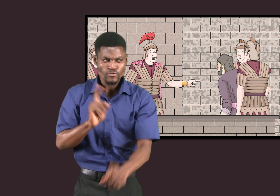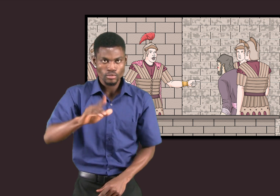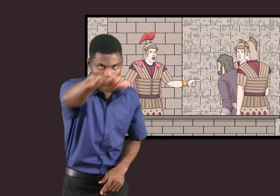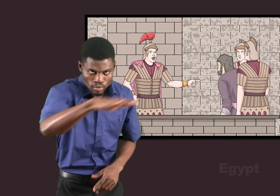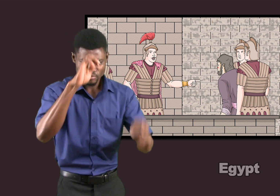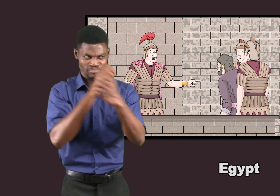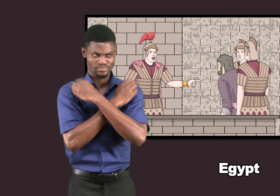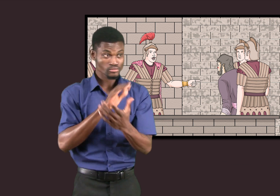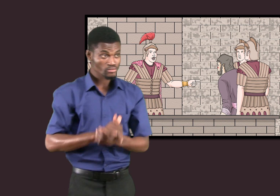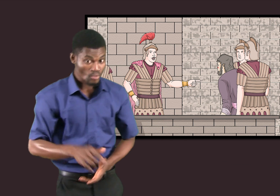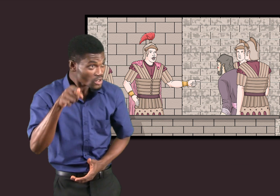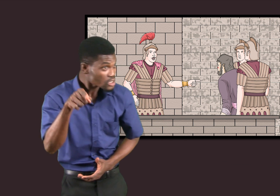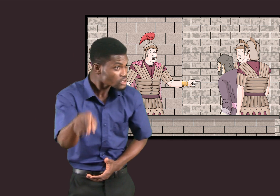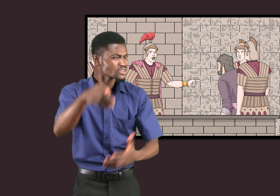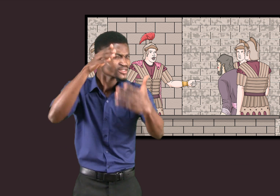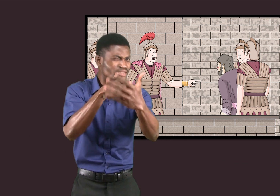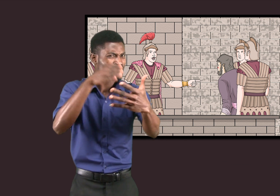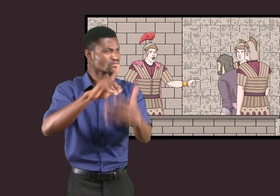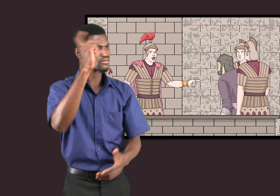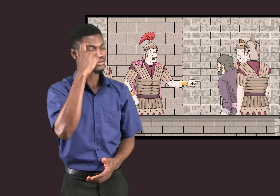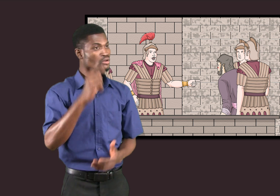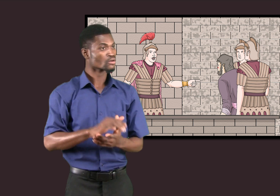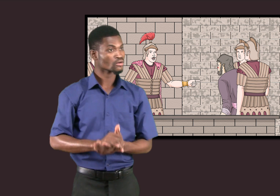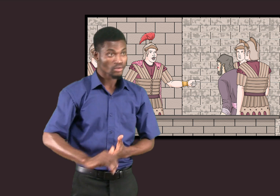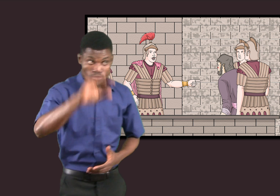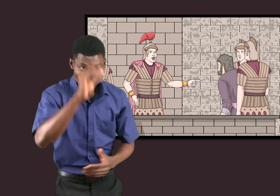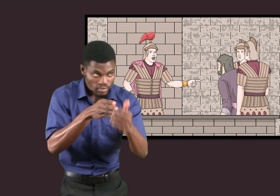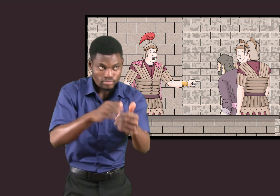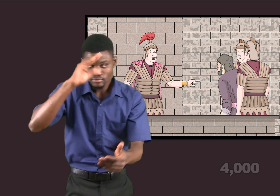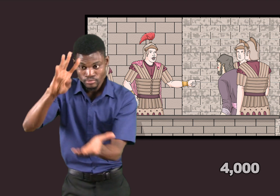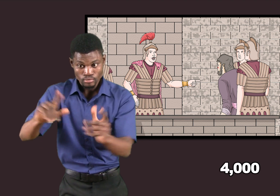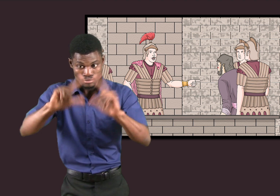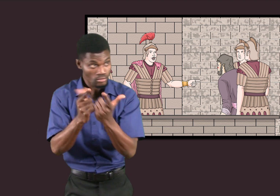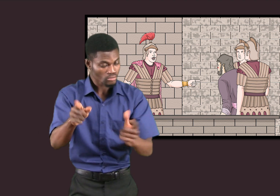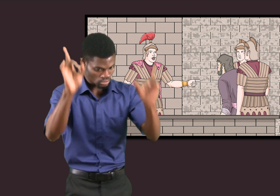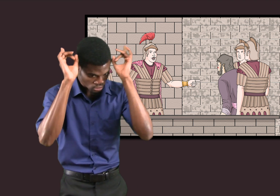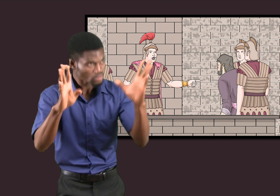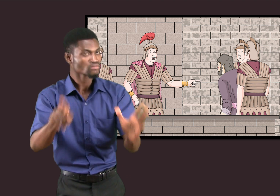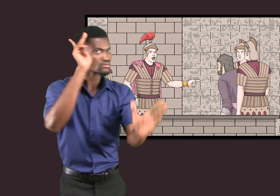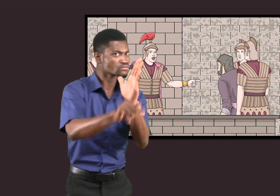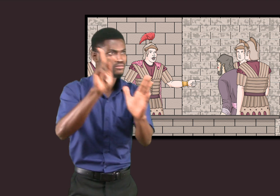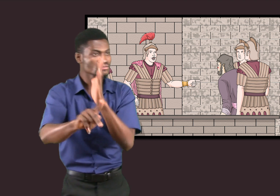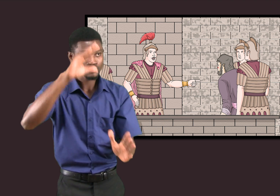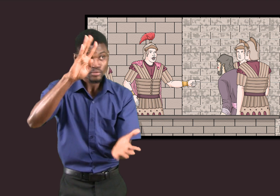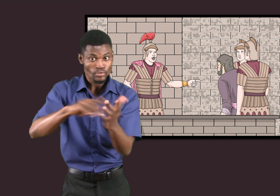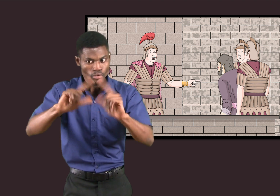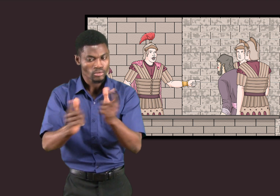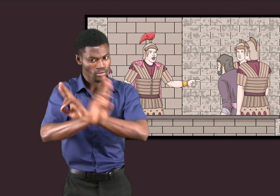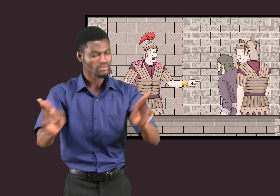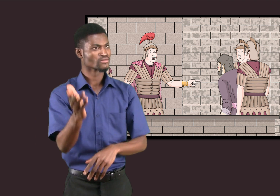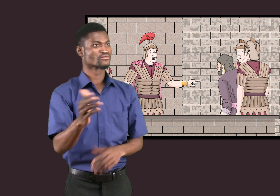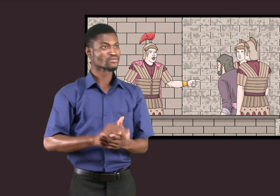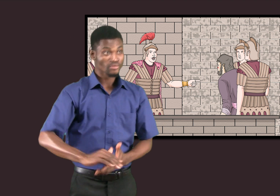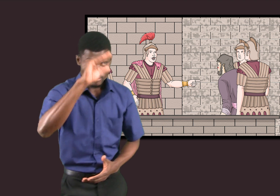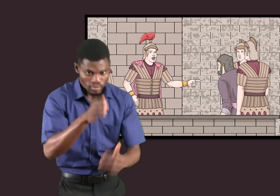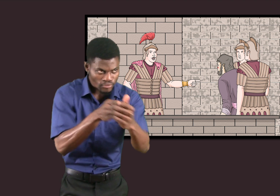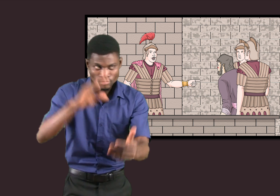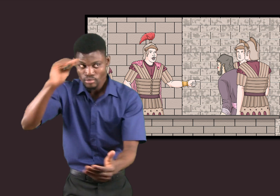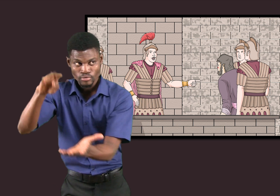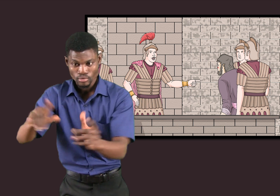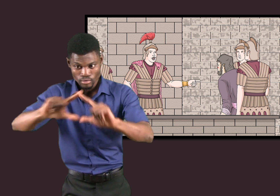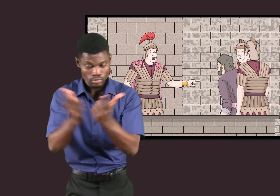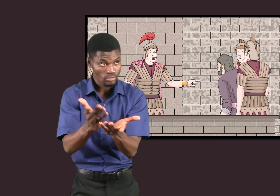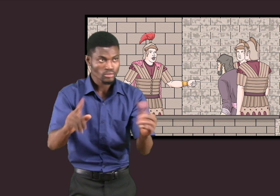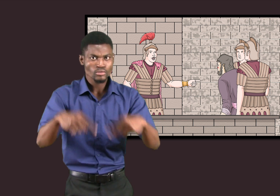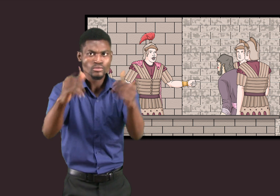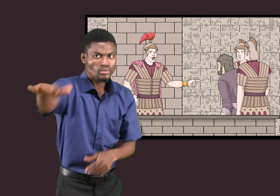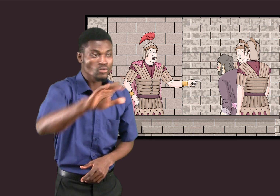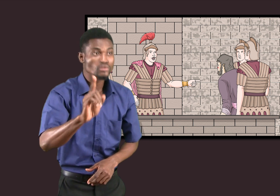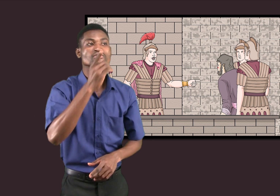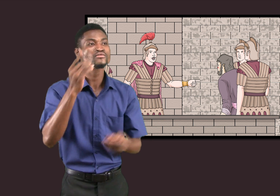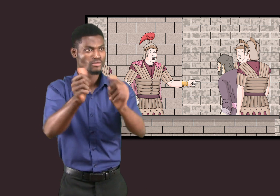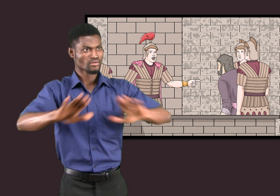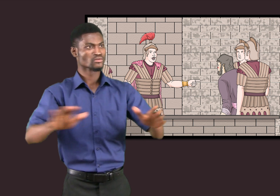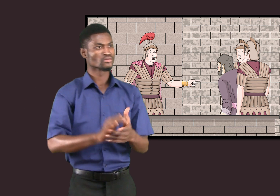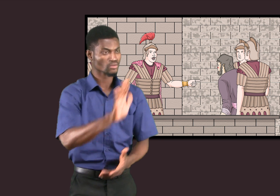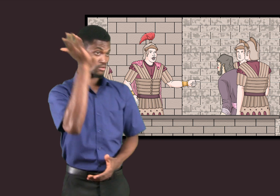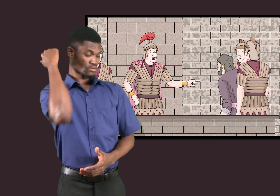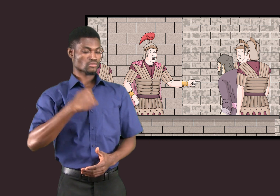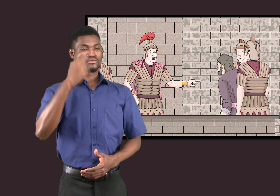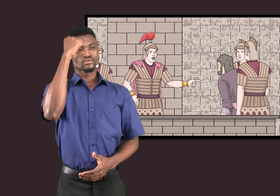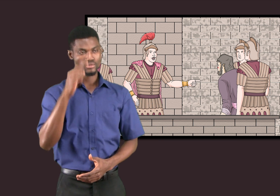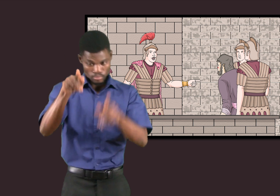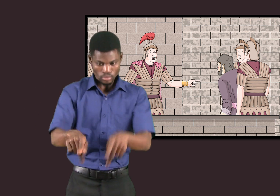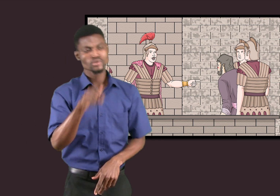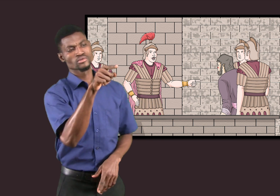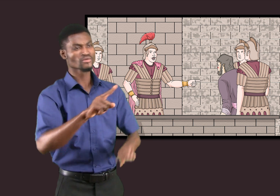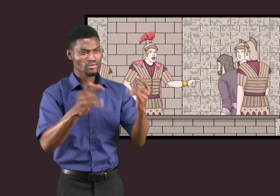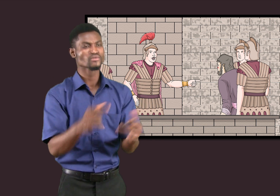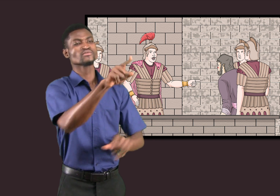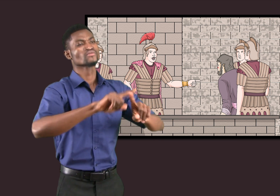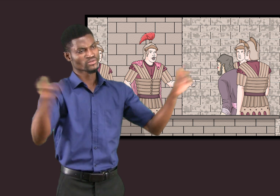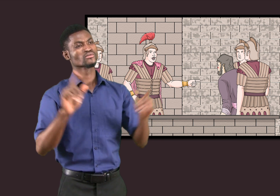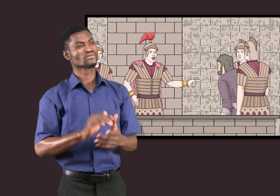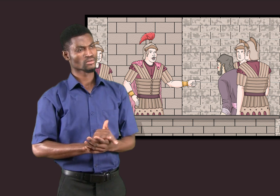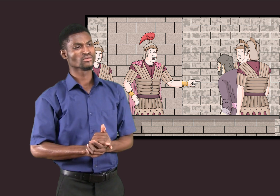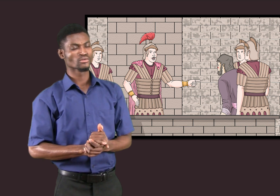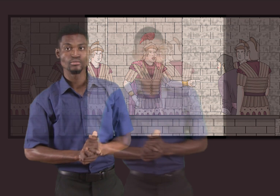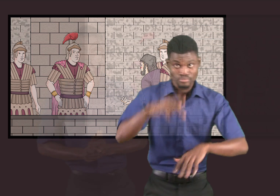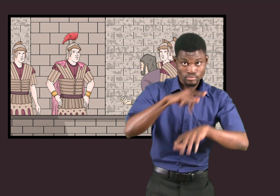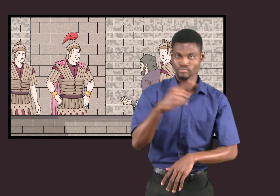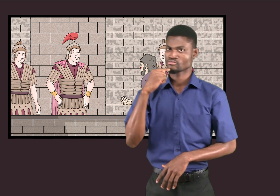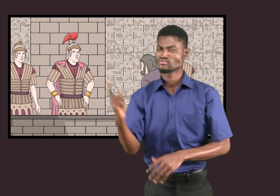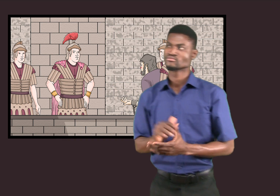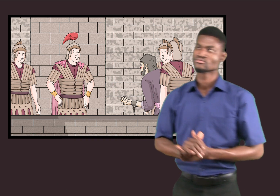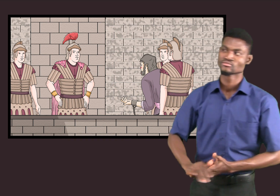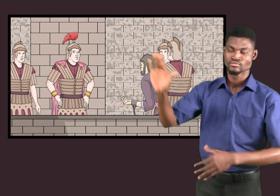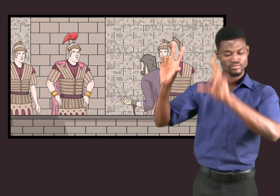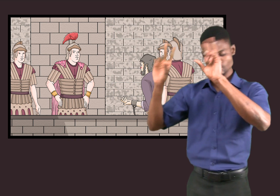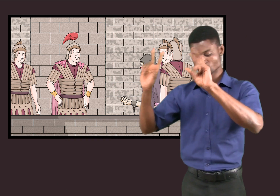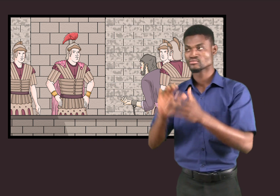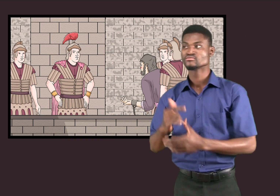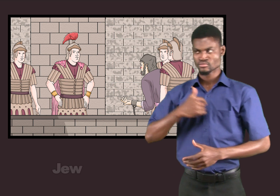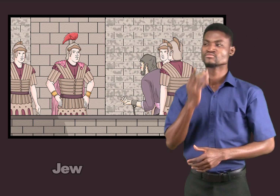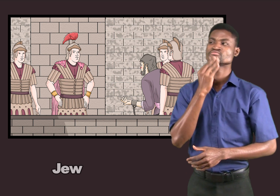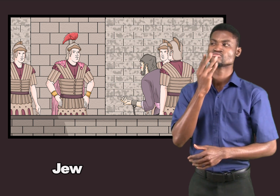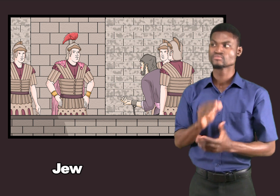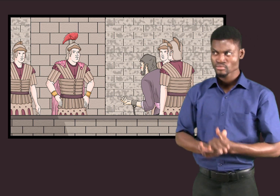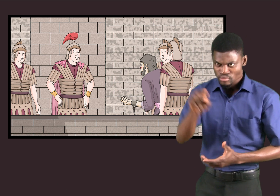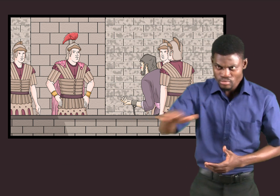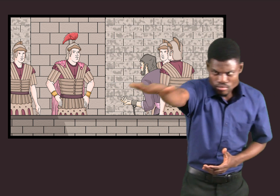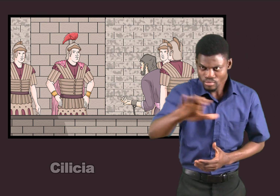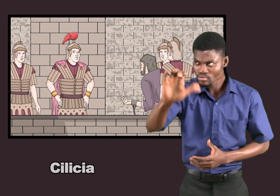“Aren’t you the Egyptian who incited a rebellion some time ago and led four thousand members of the ‘Assassins’ into the wilderness?”